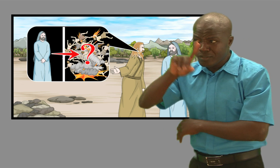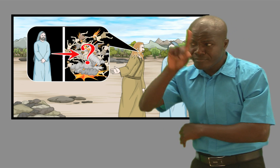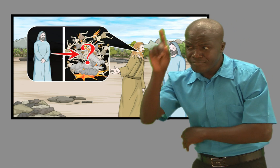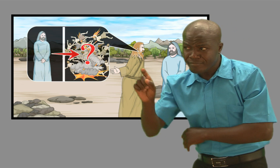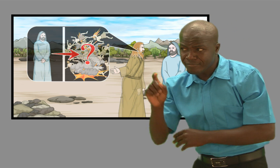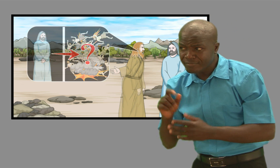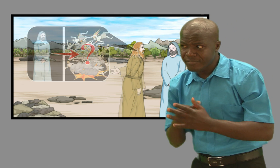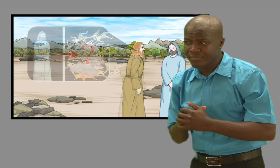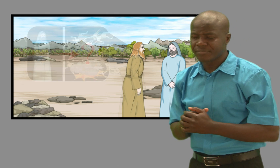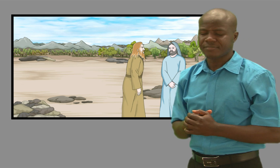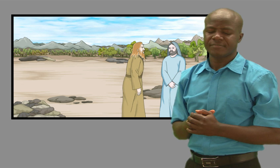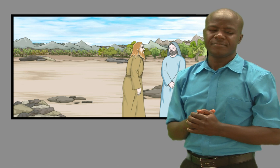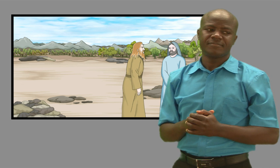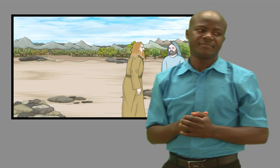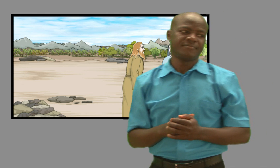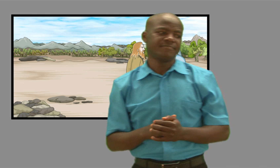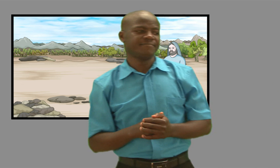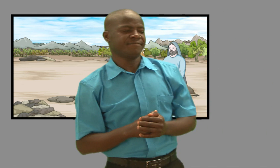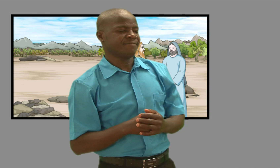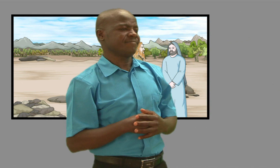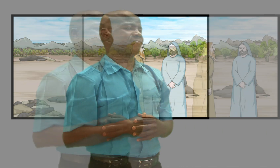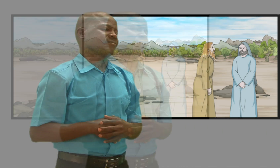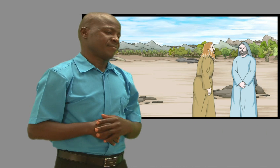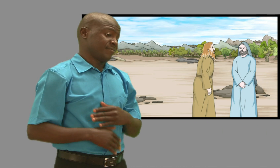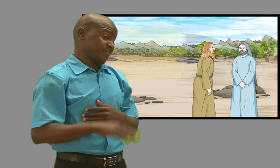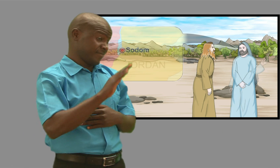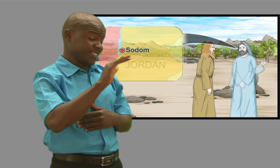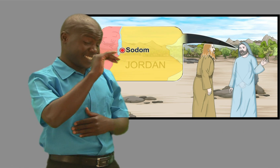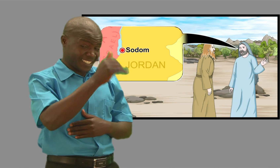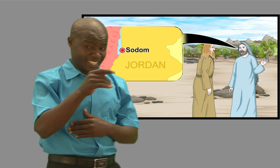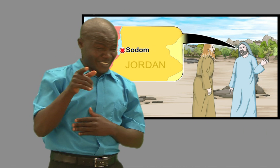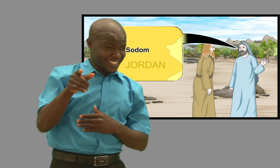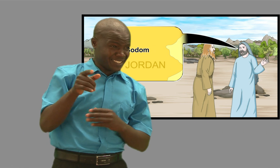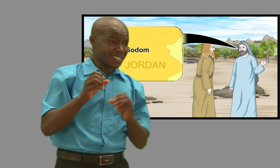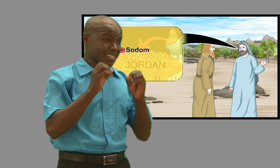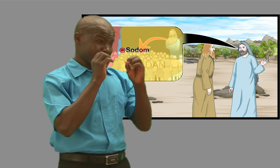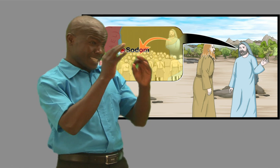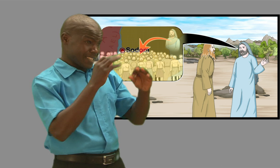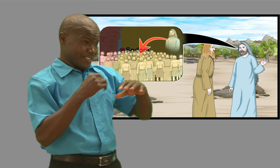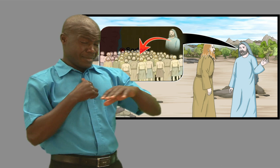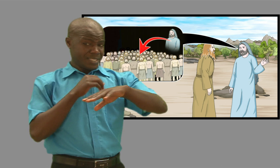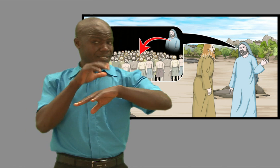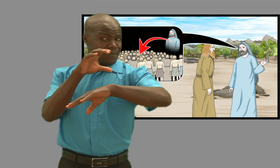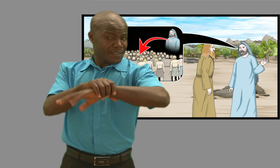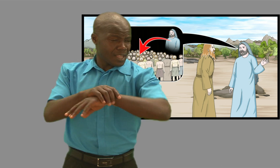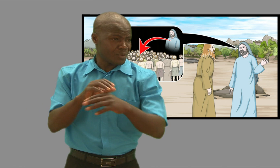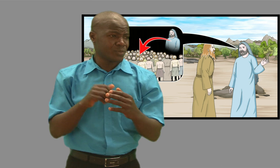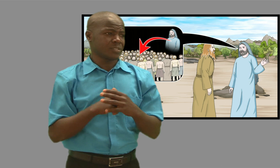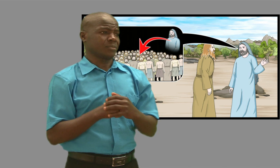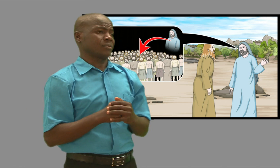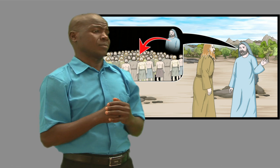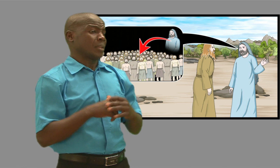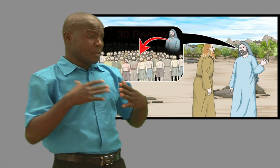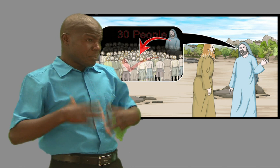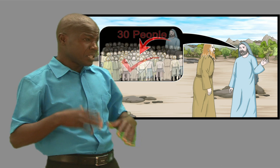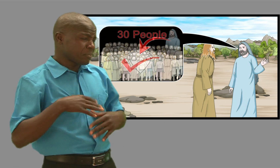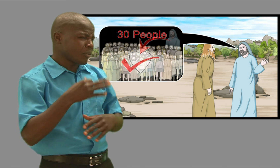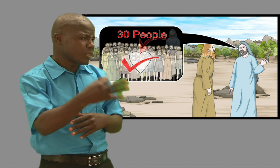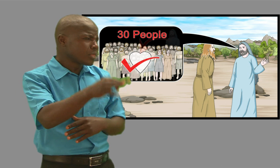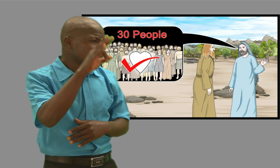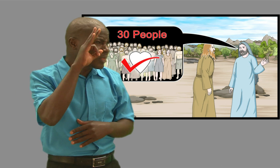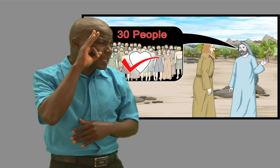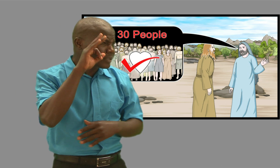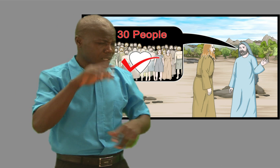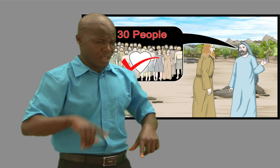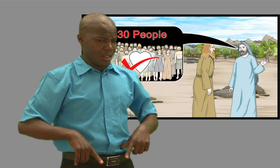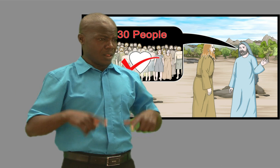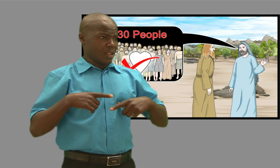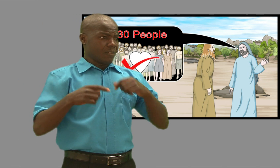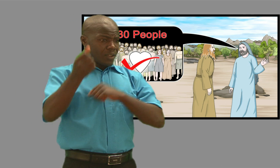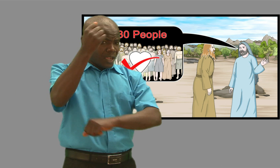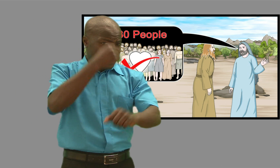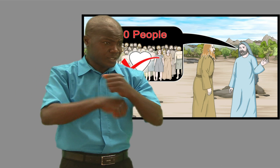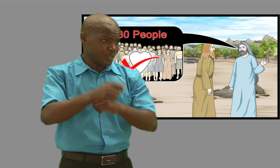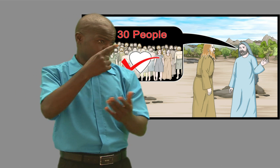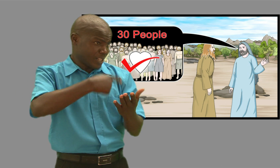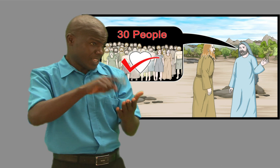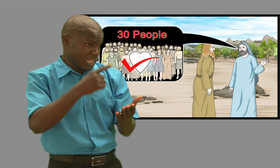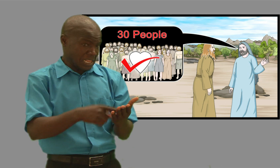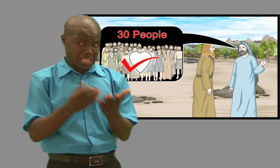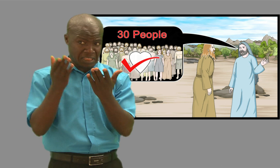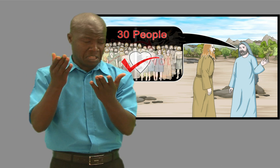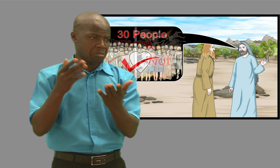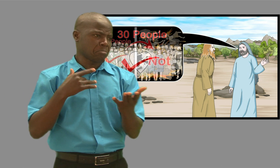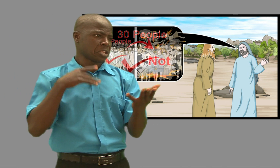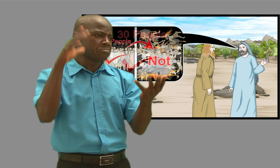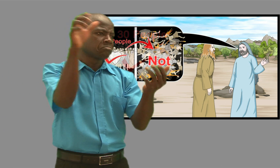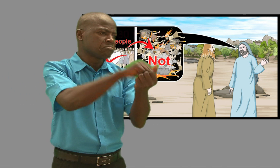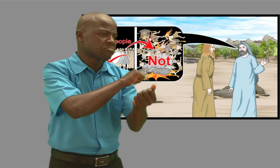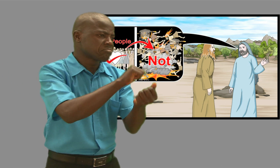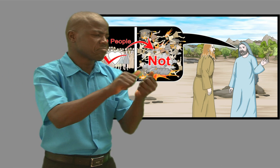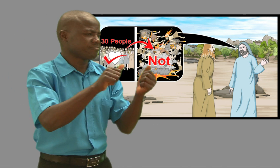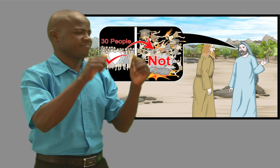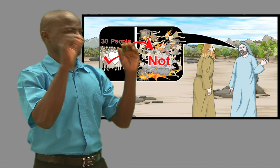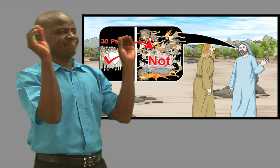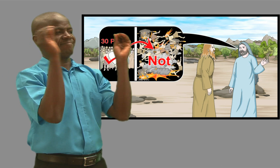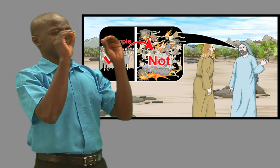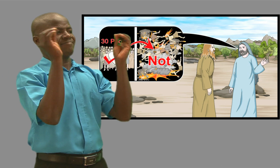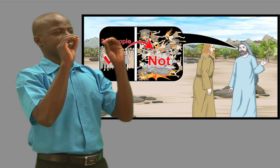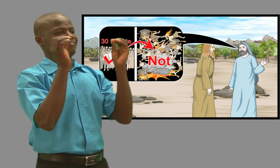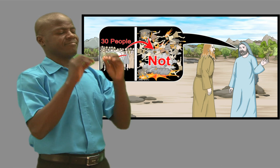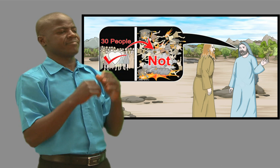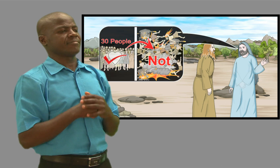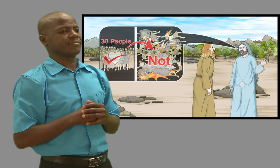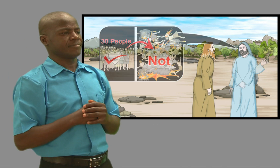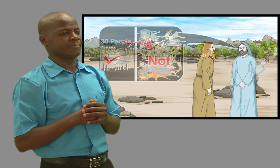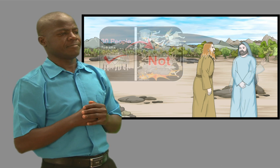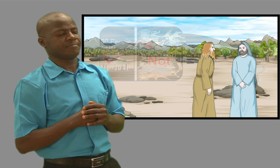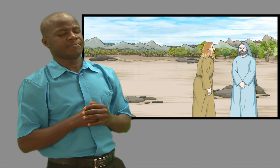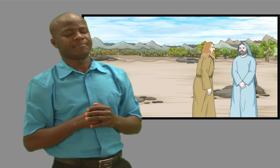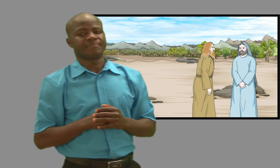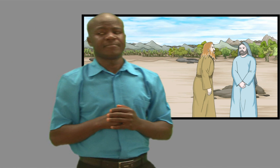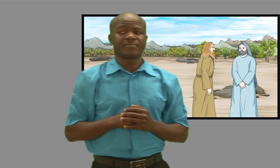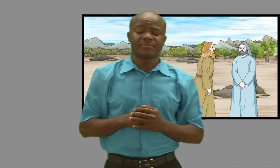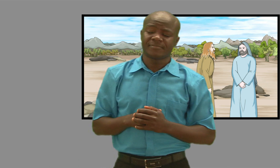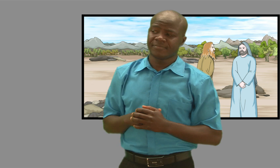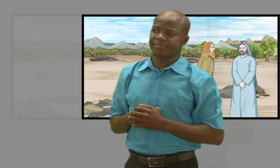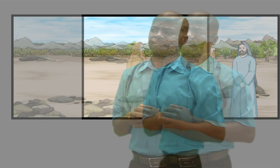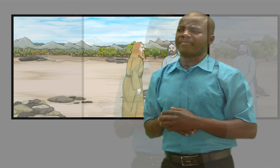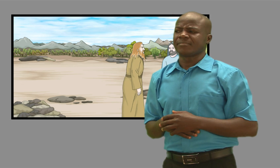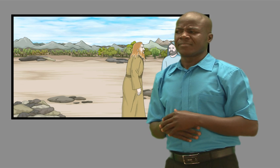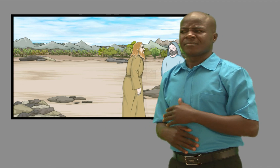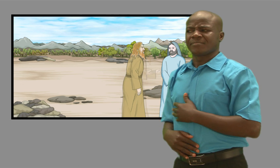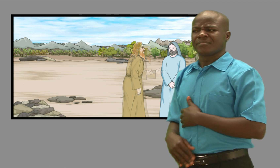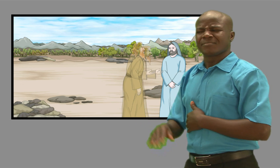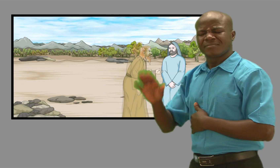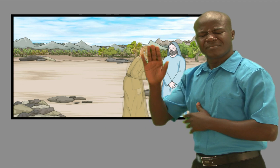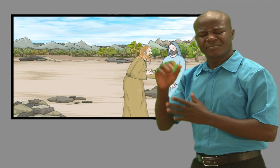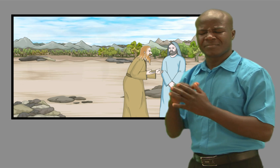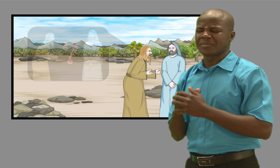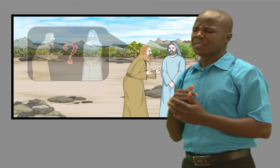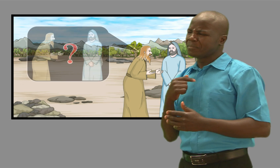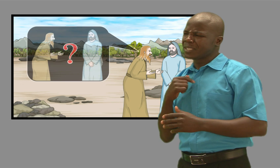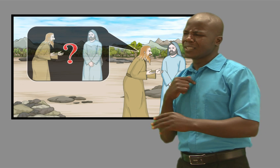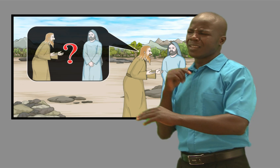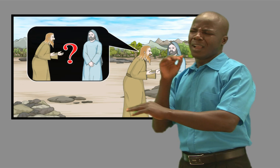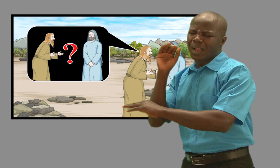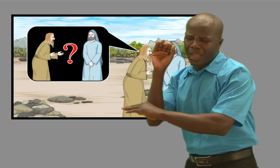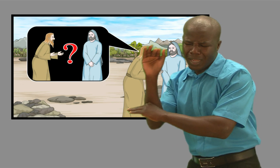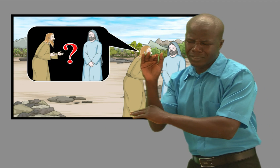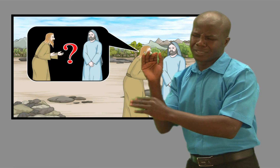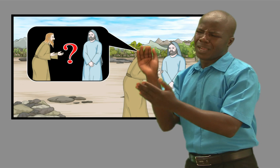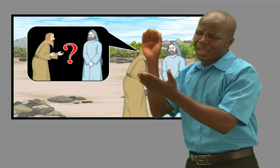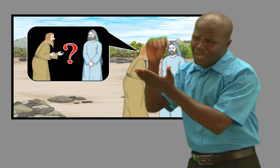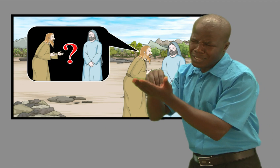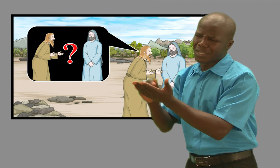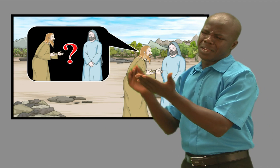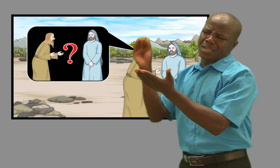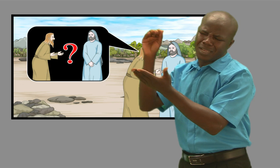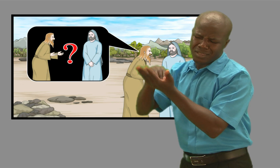He replied, “If I find thirty there, I will not do it.”